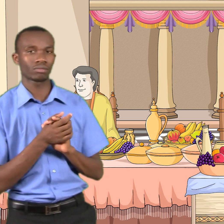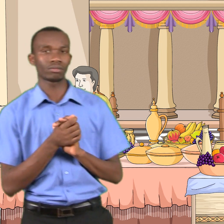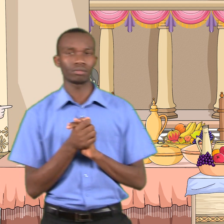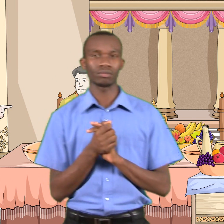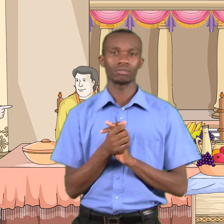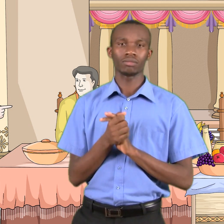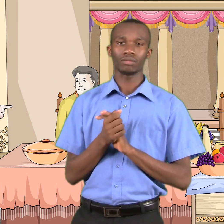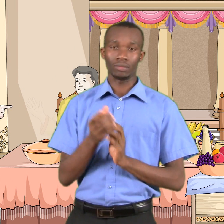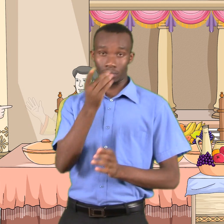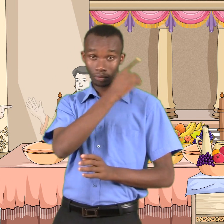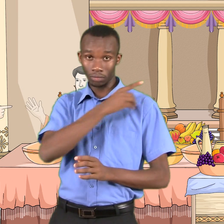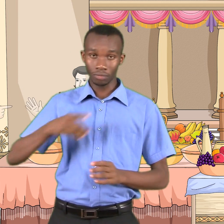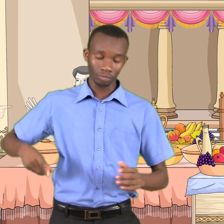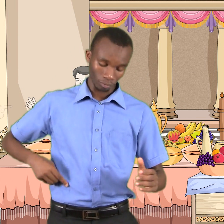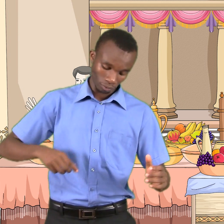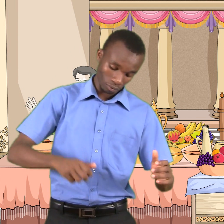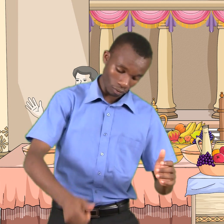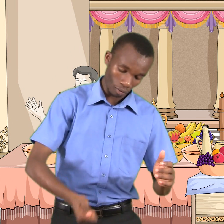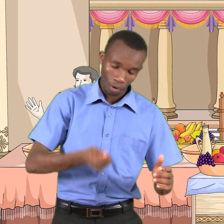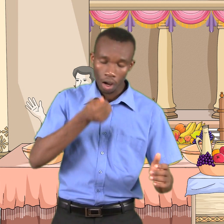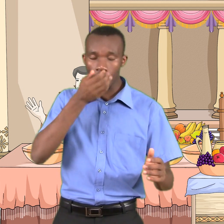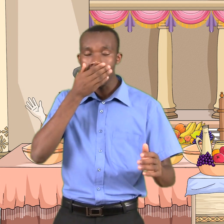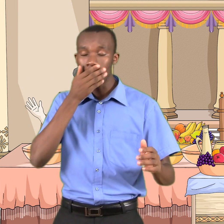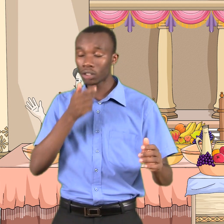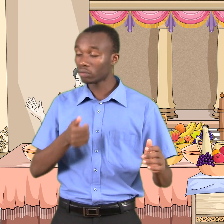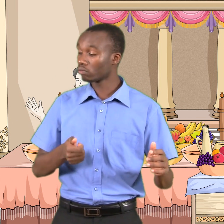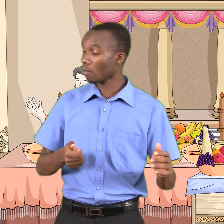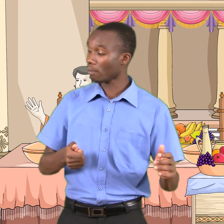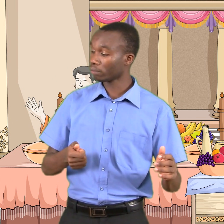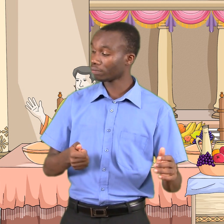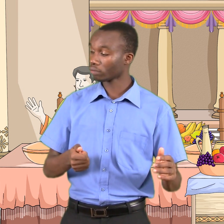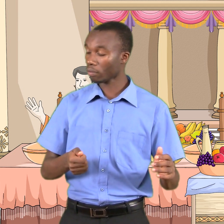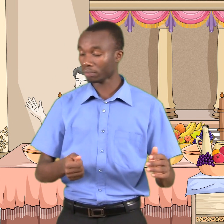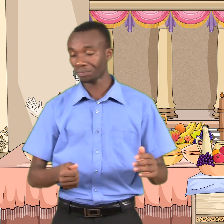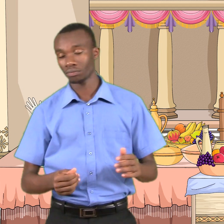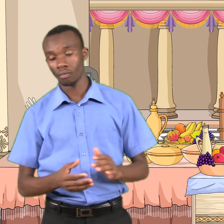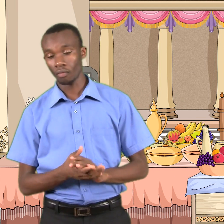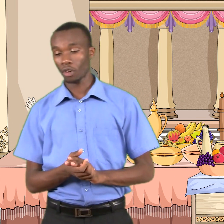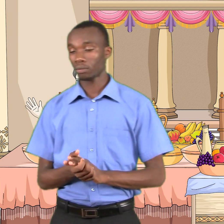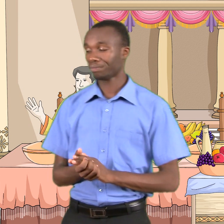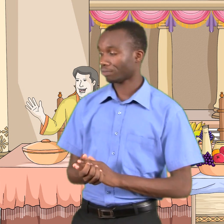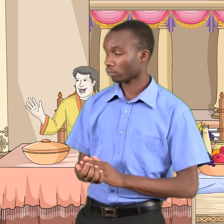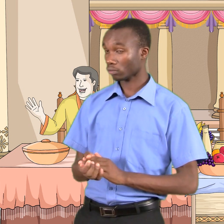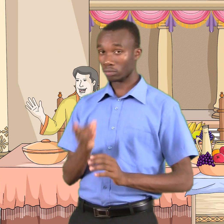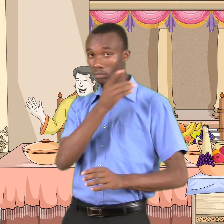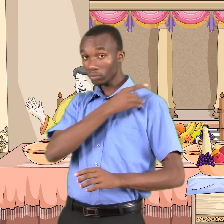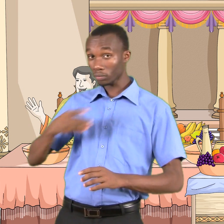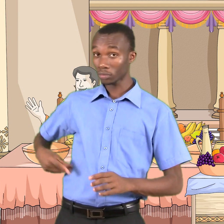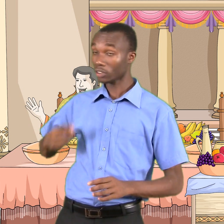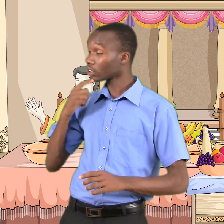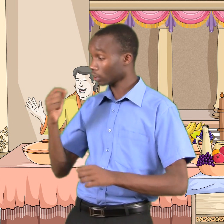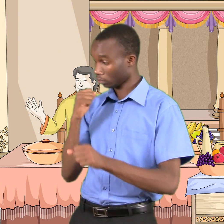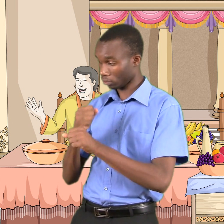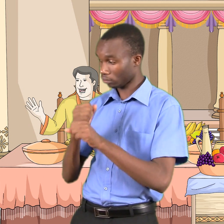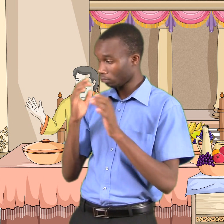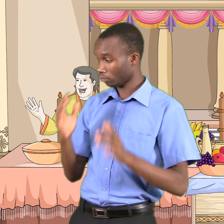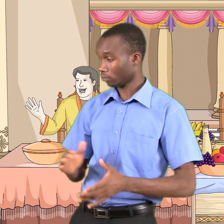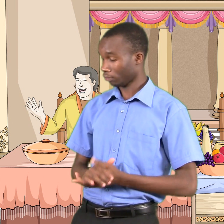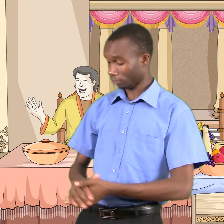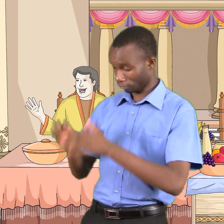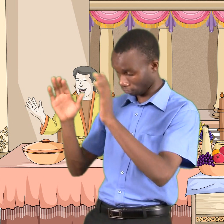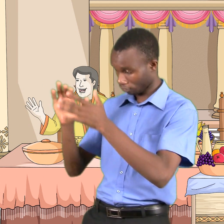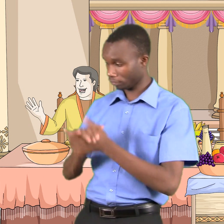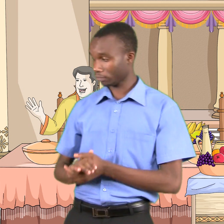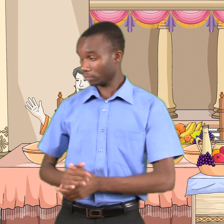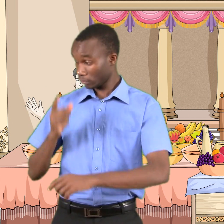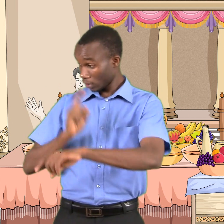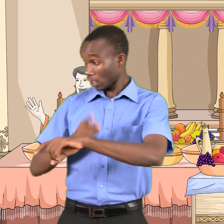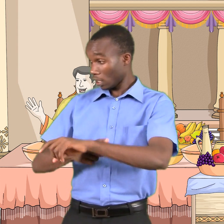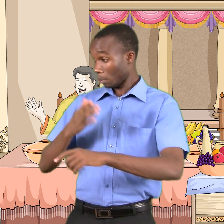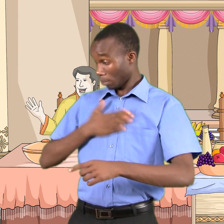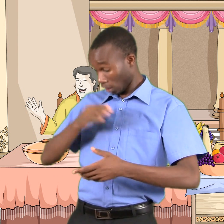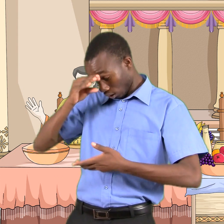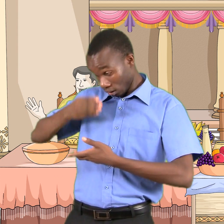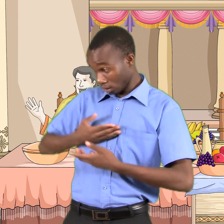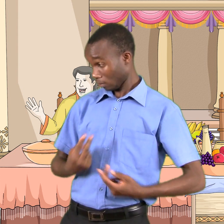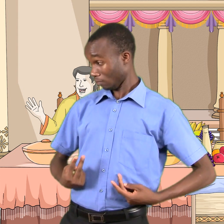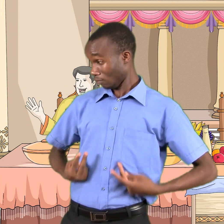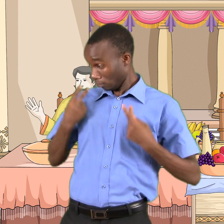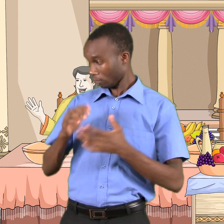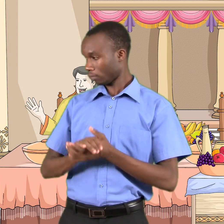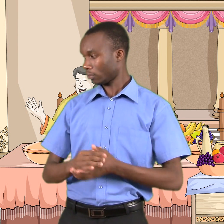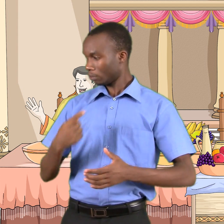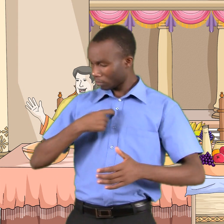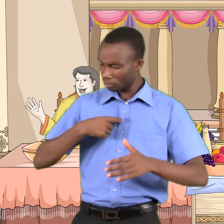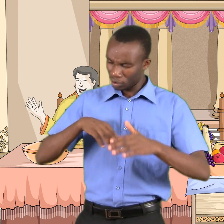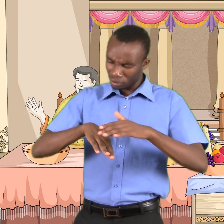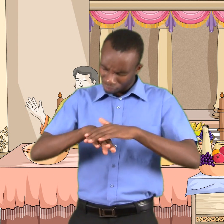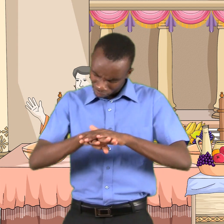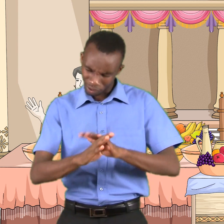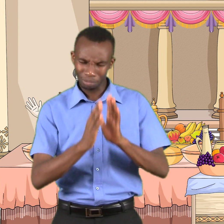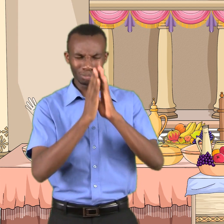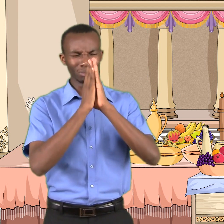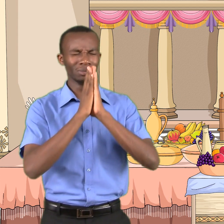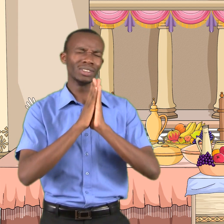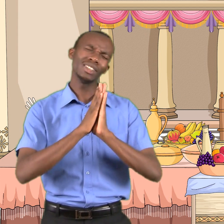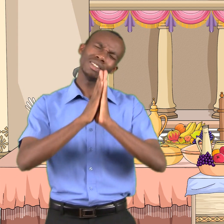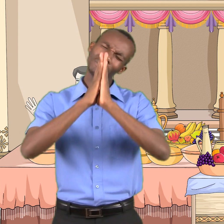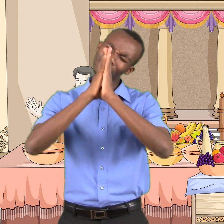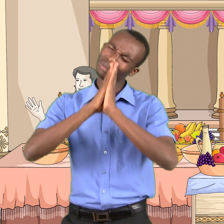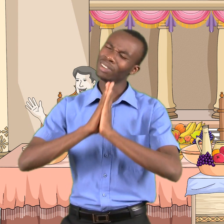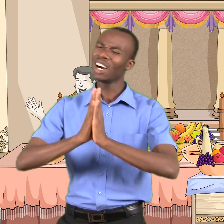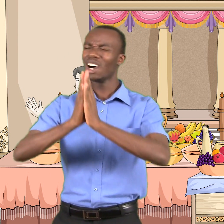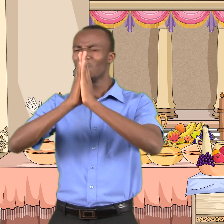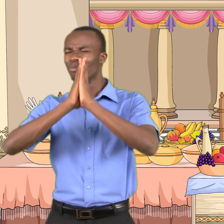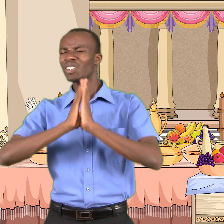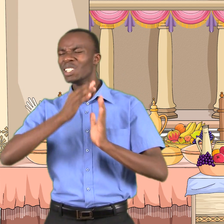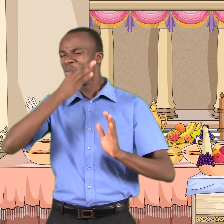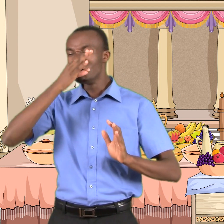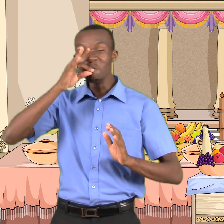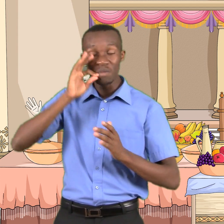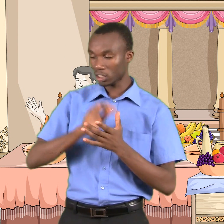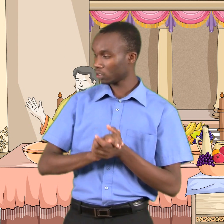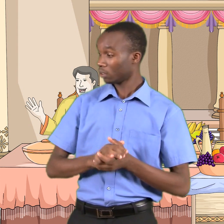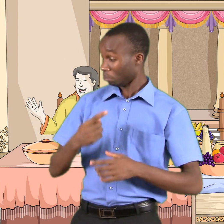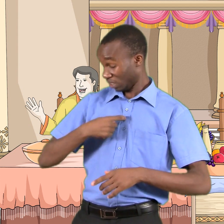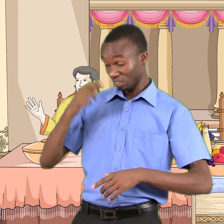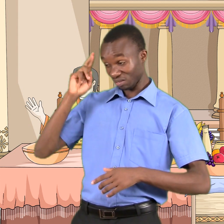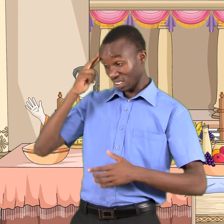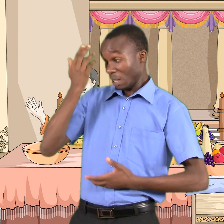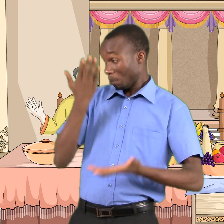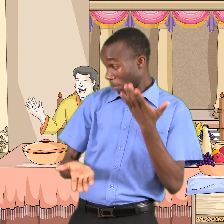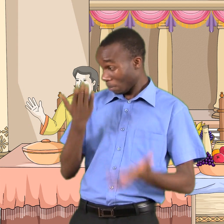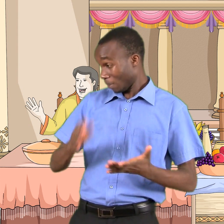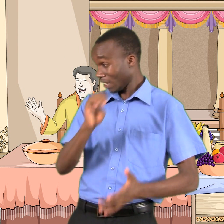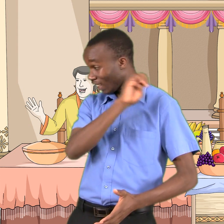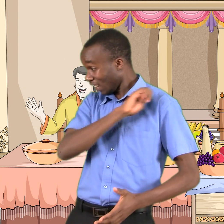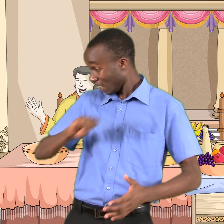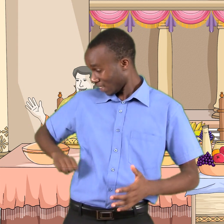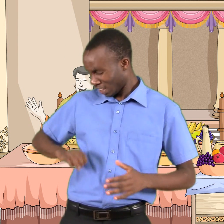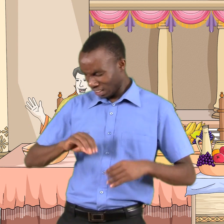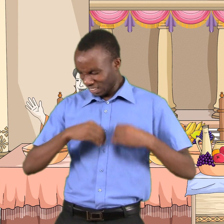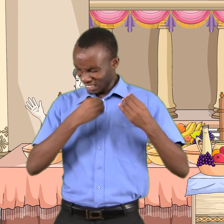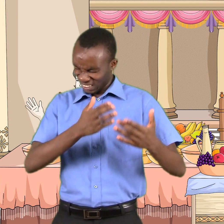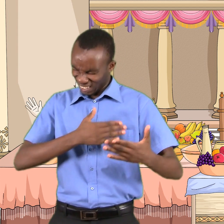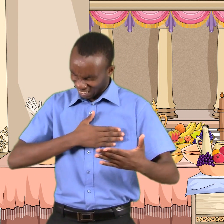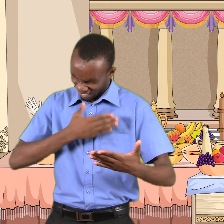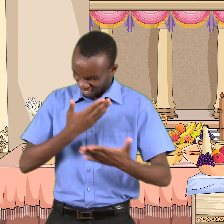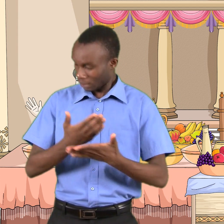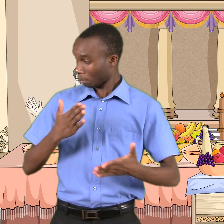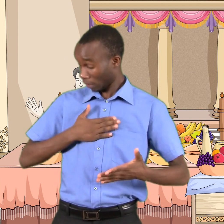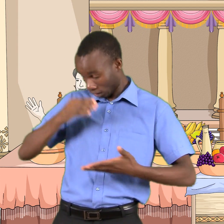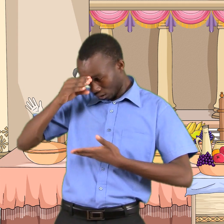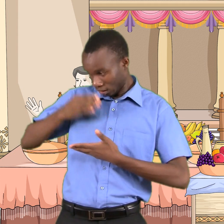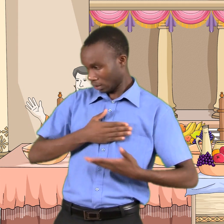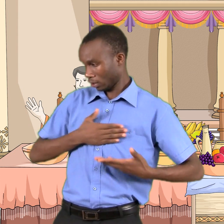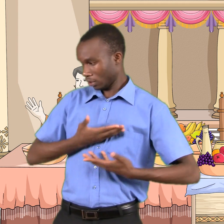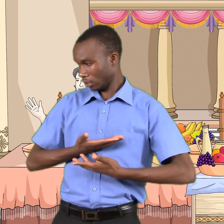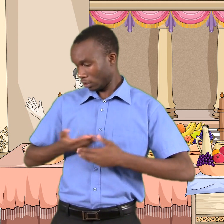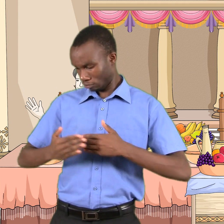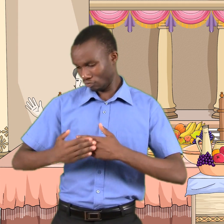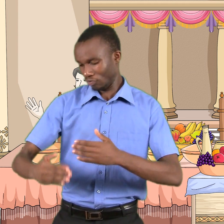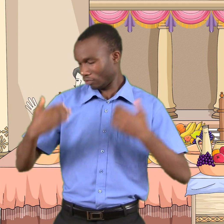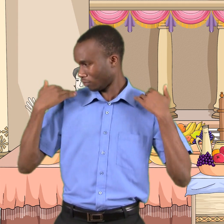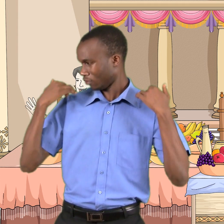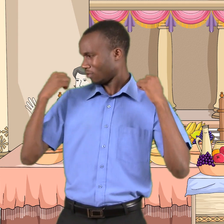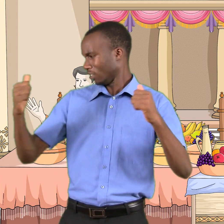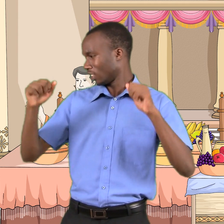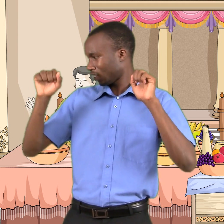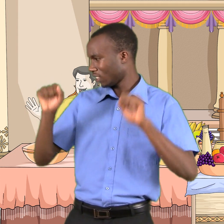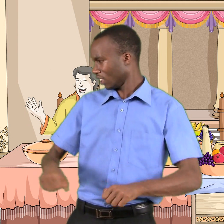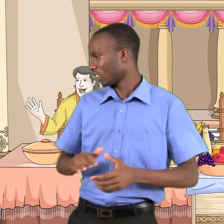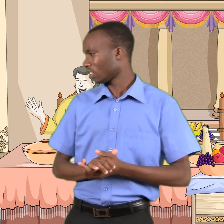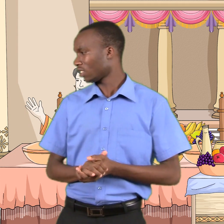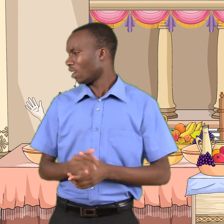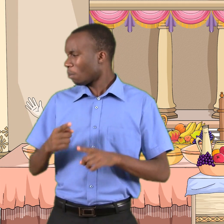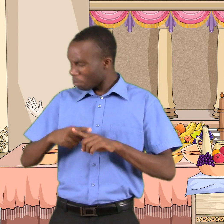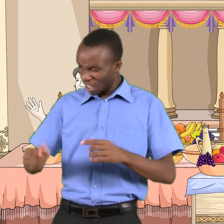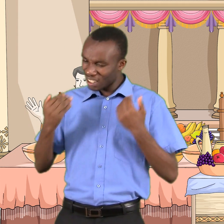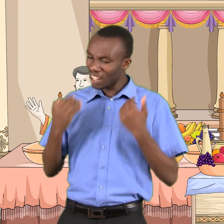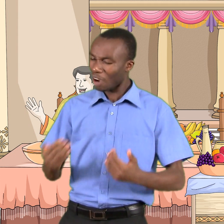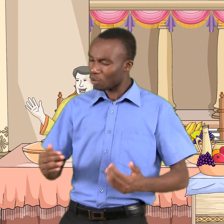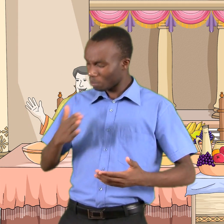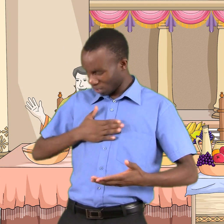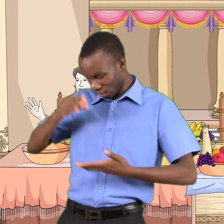David answered, “While the child was alive, I fasted and wept, for I said, ‘Who knows?